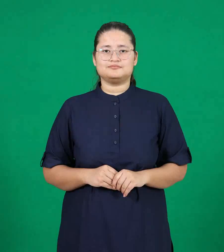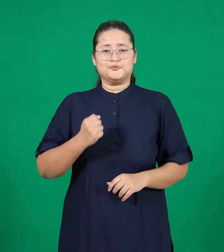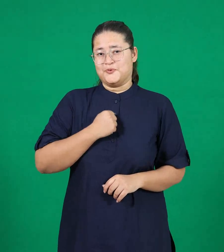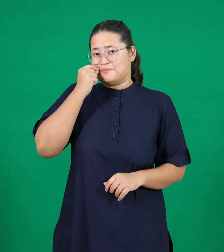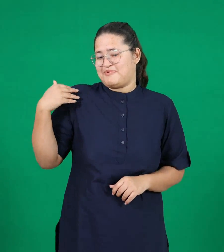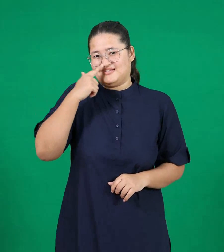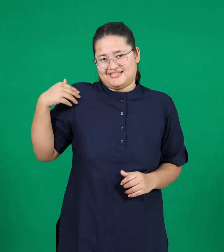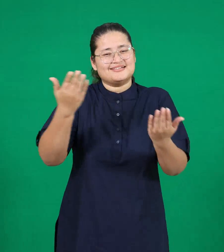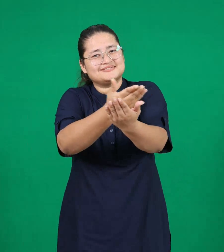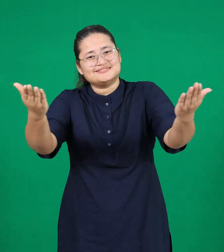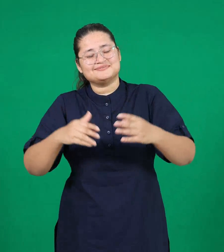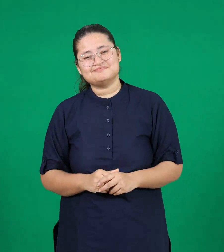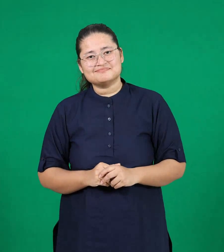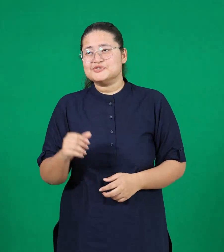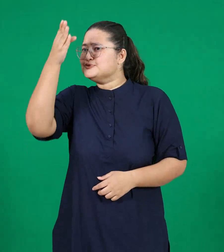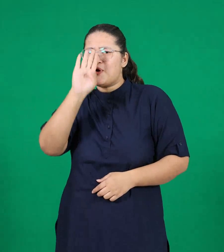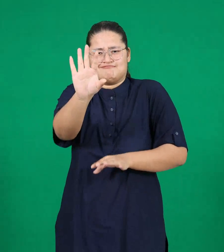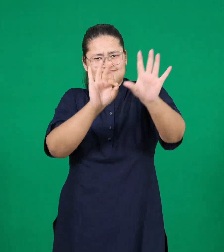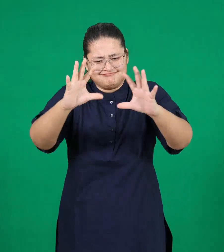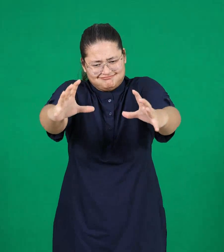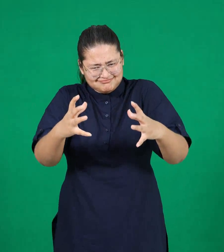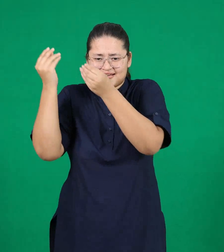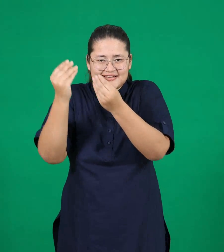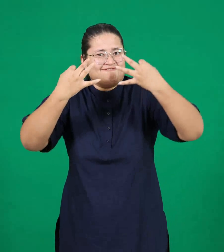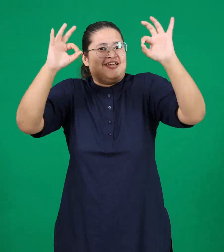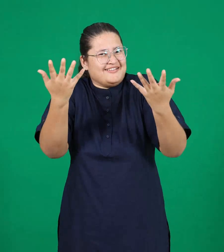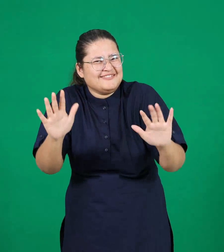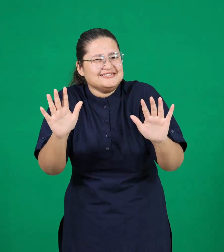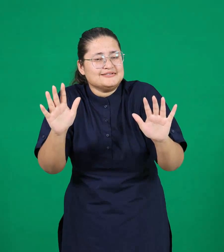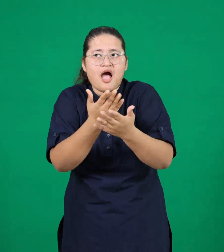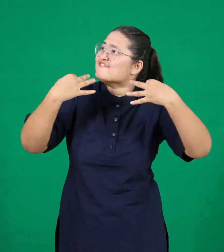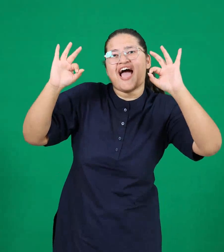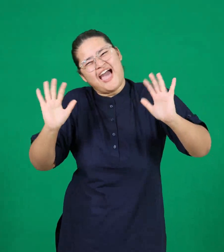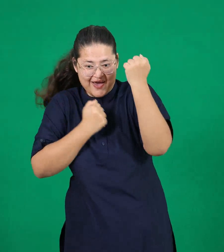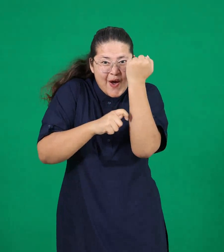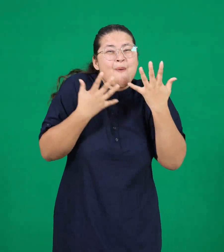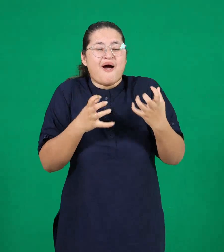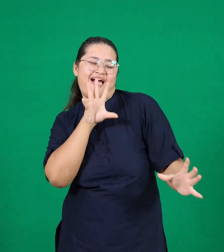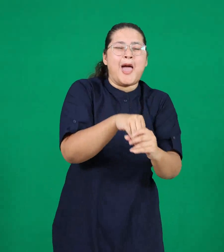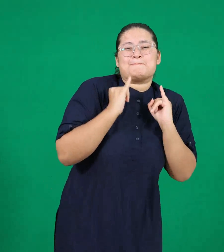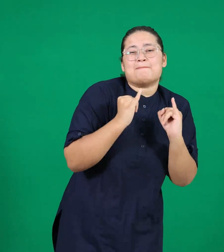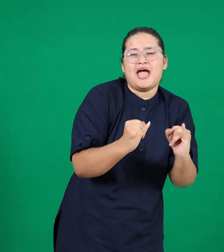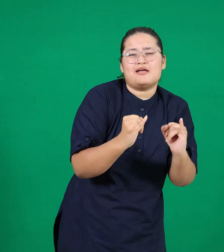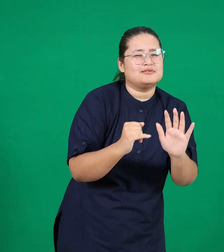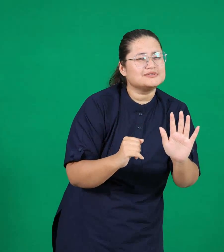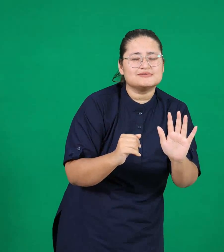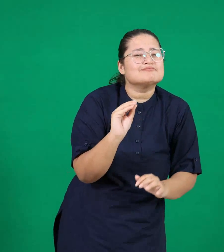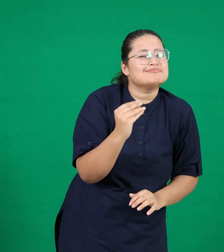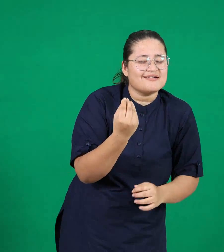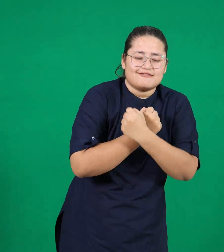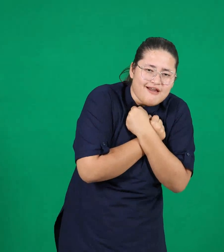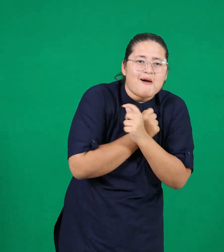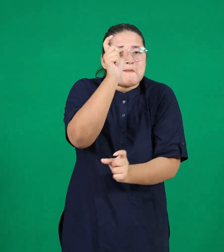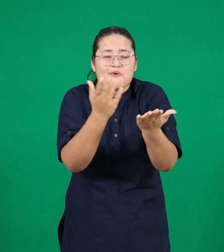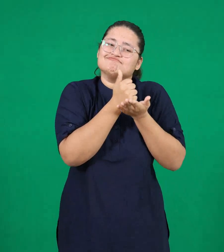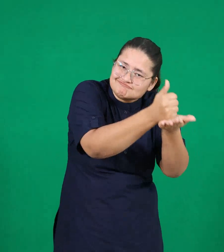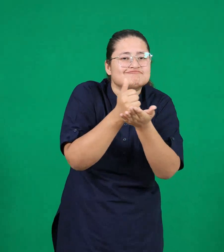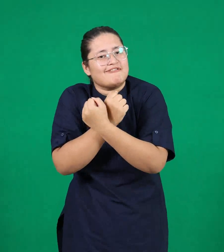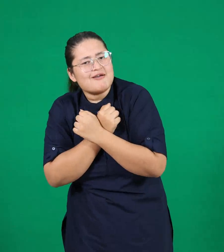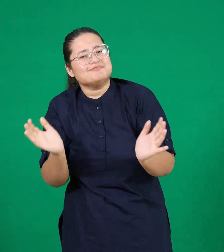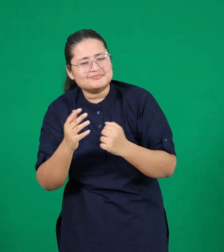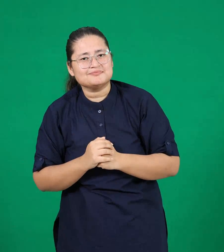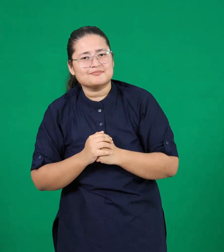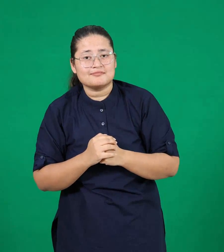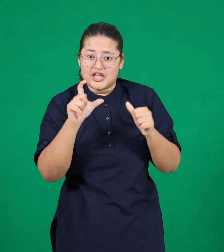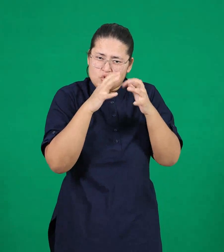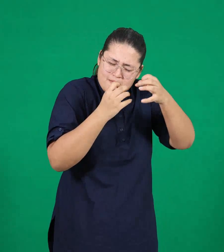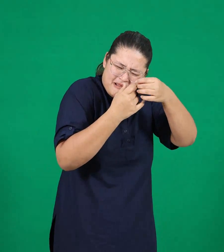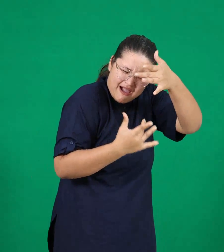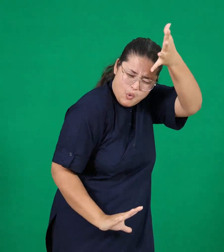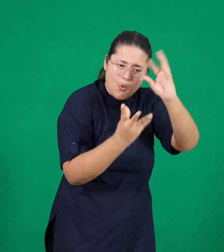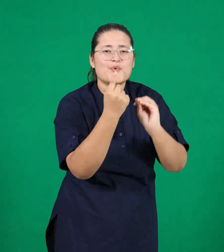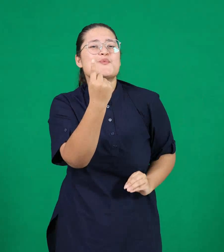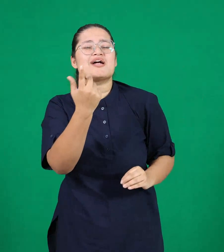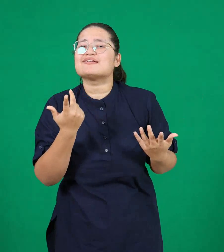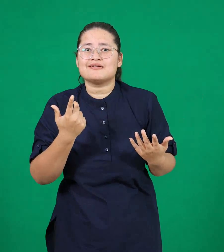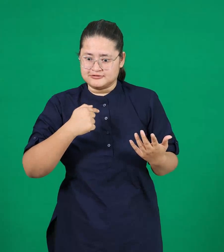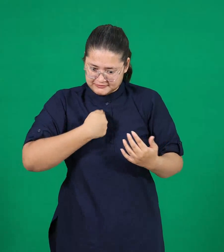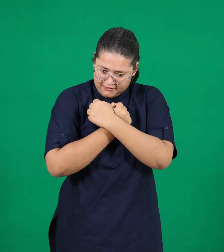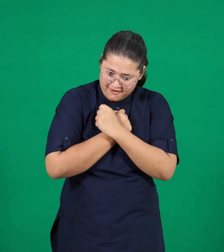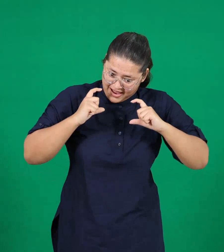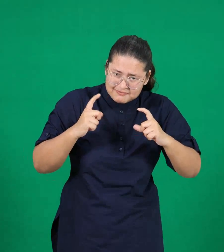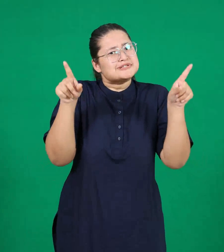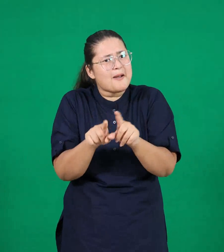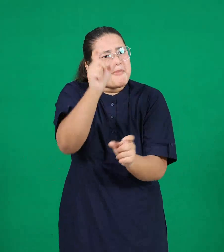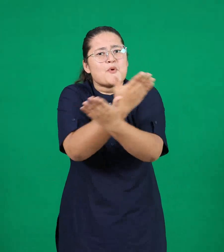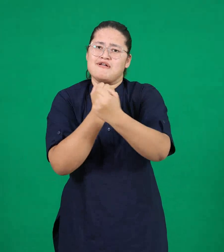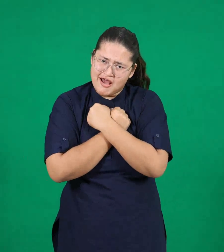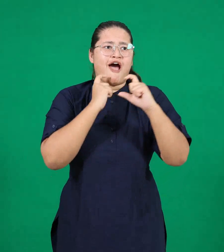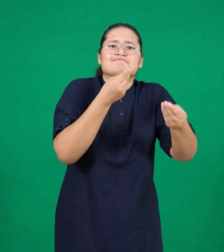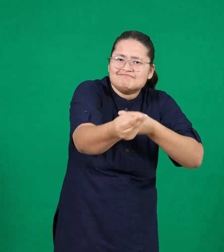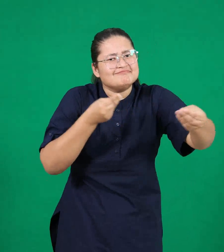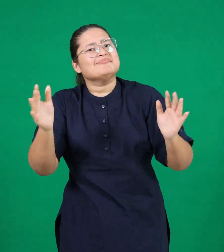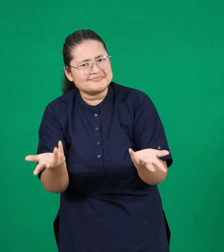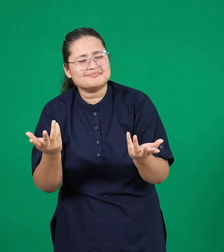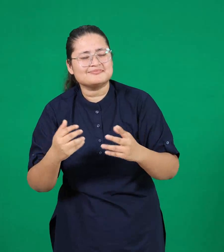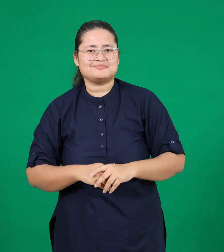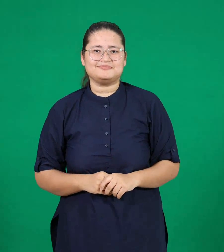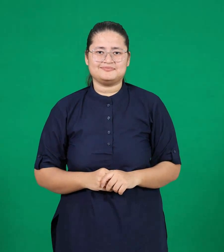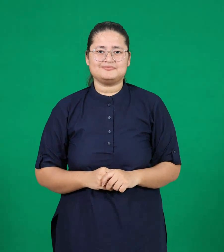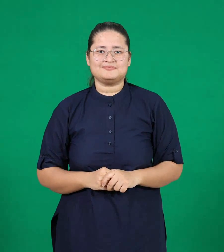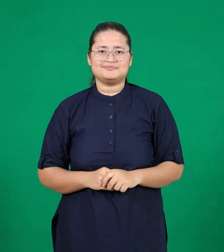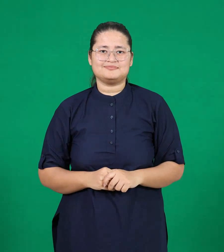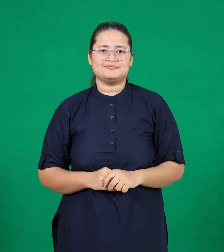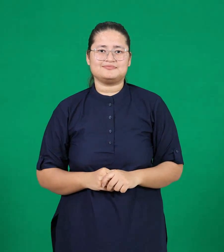For you, brothers, were called to freedom; but do not use your freedom as an opportunity for the flesh. Rather, serve one another in love. The entire law is fulfilled in a single decree: "Love your neighbor as yourself."